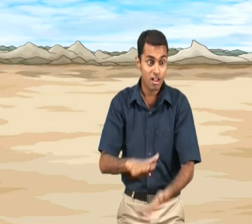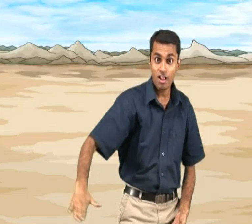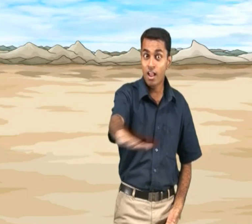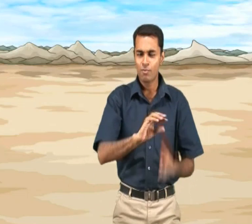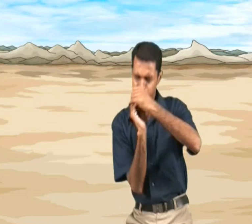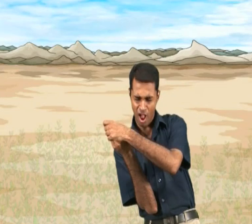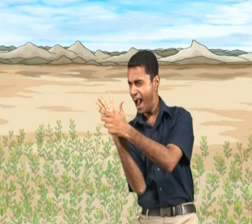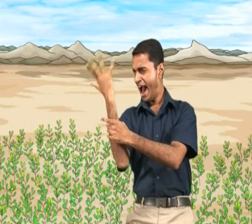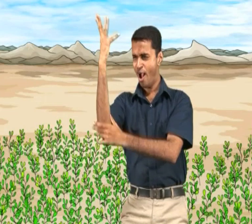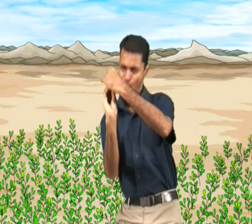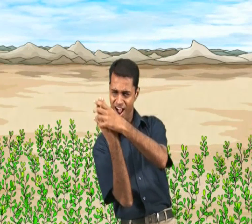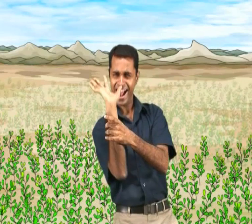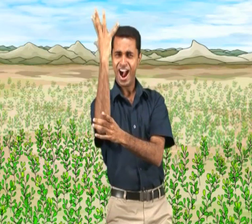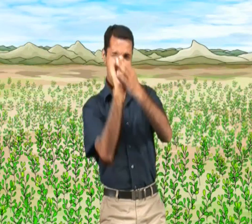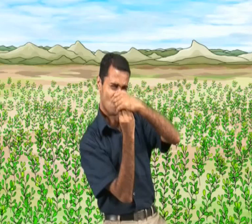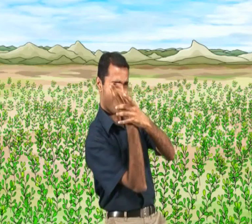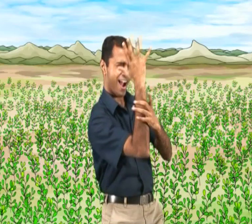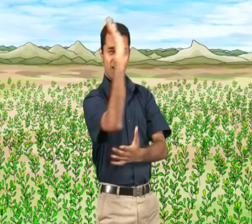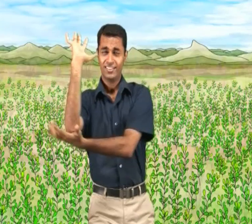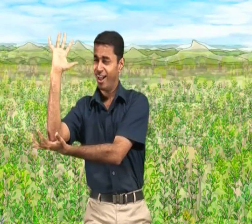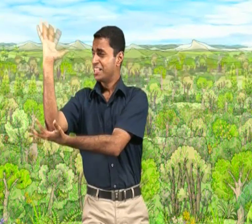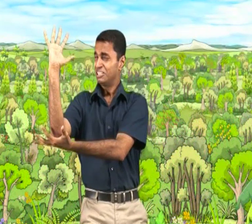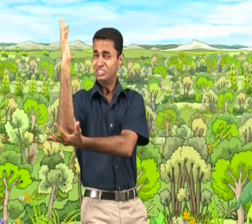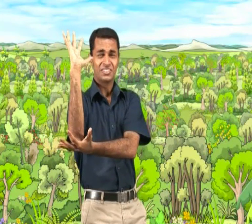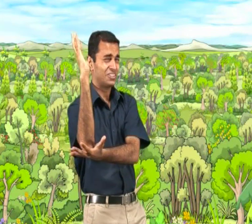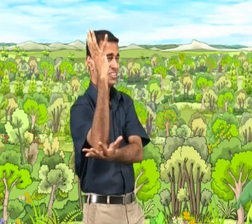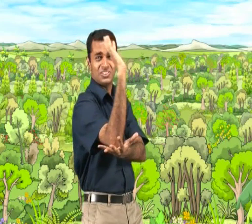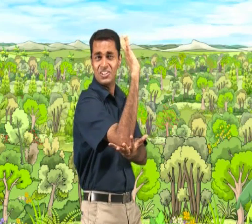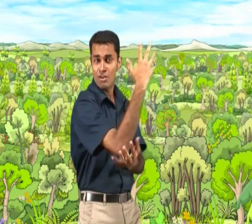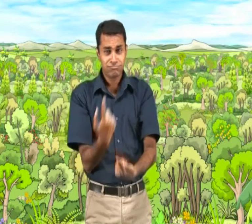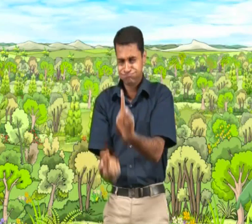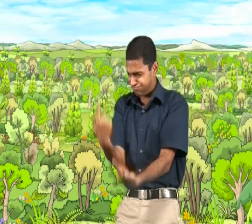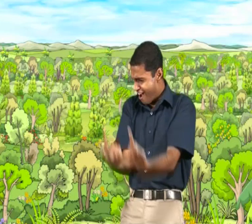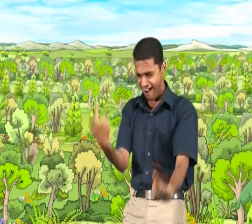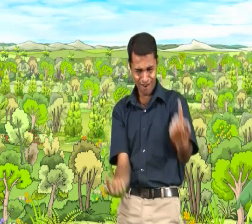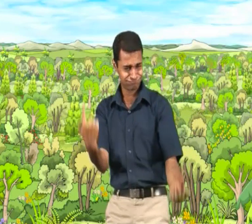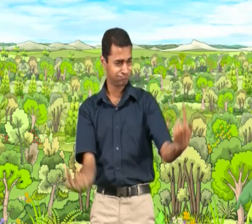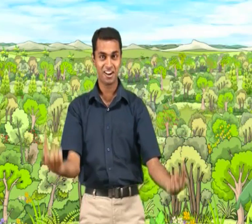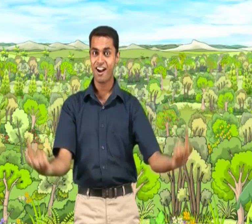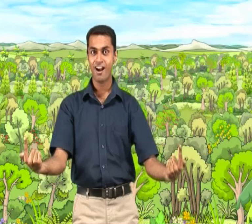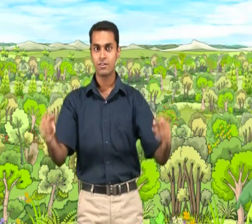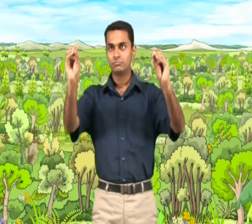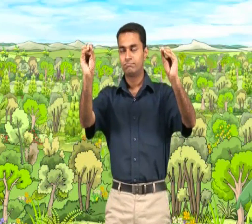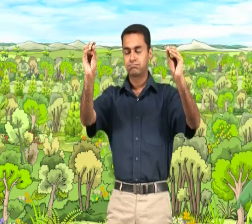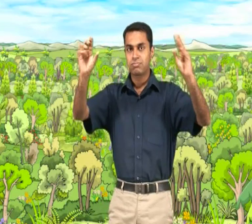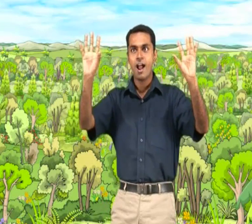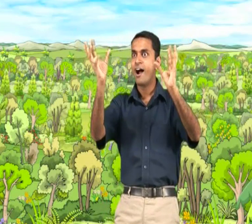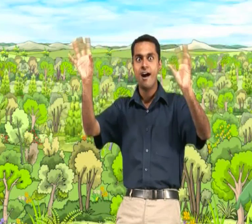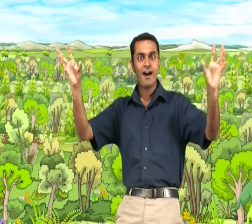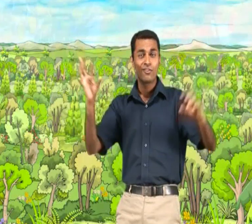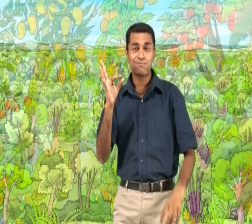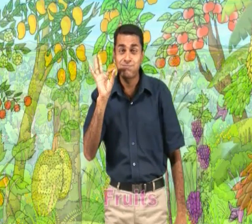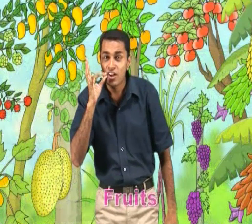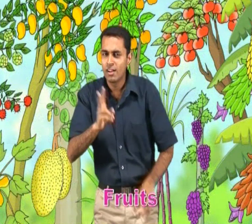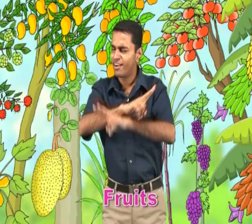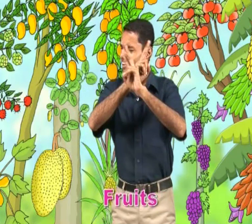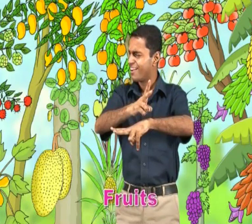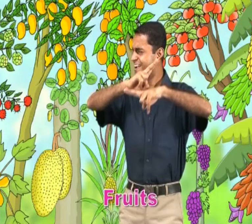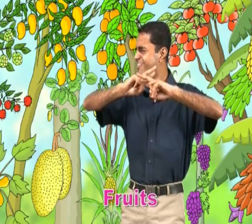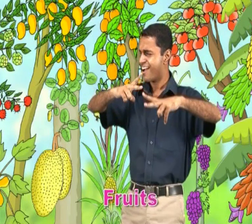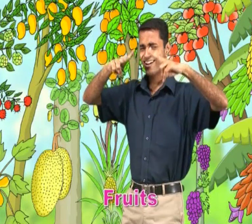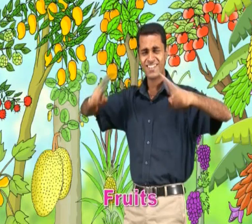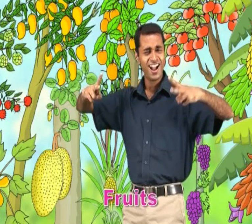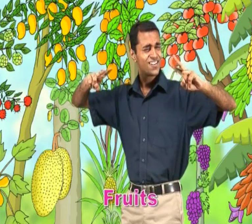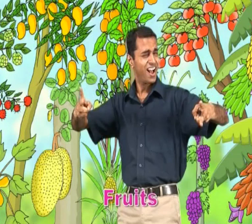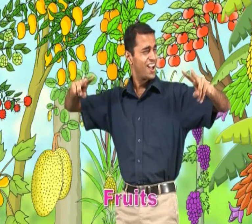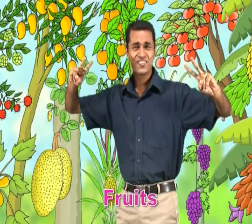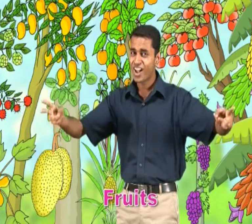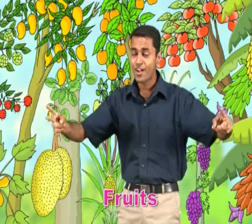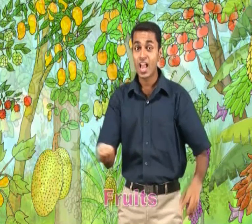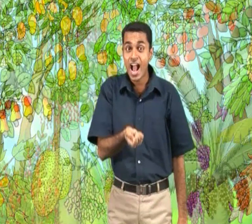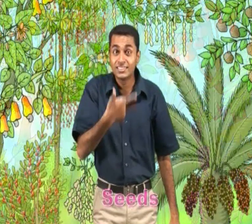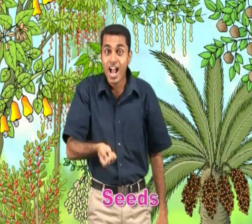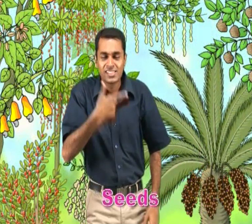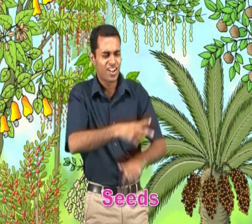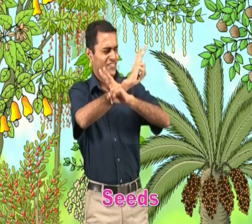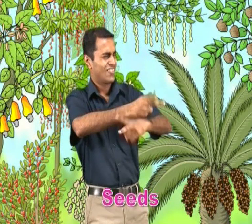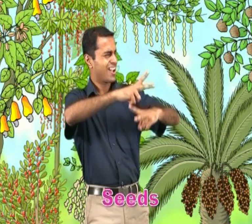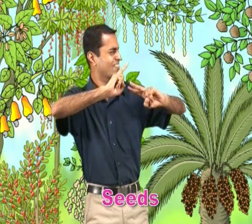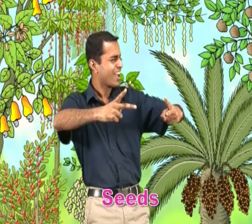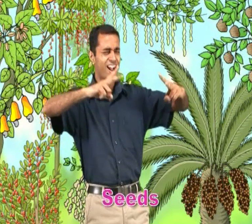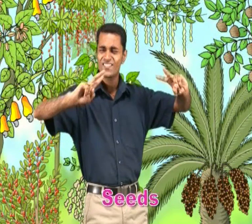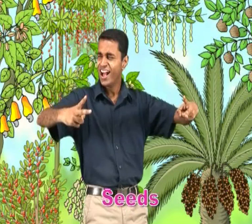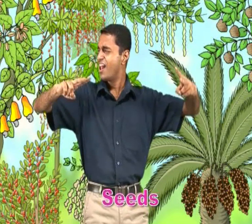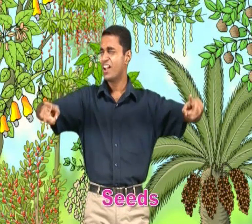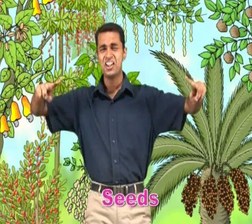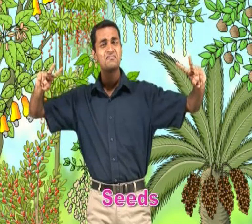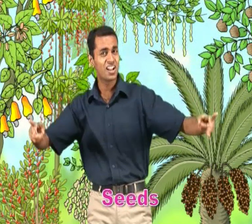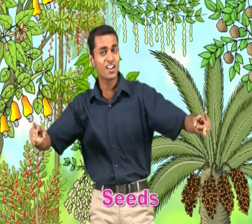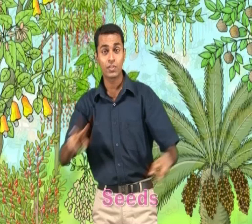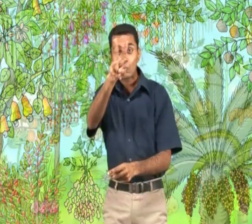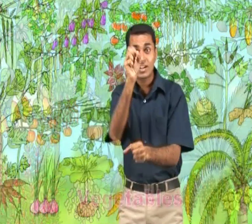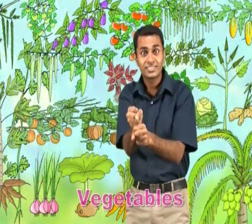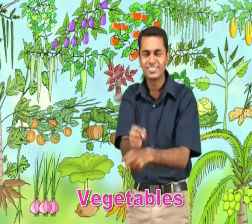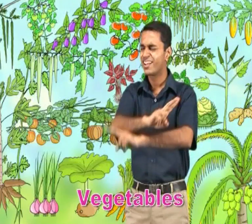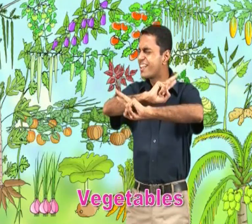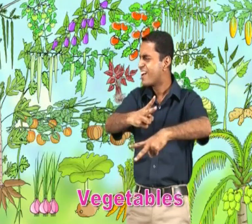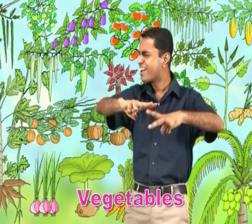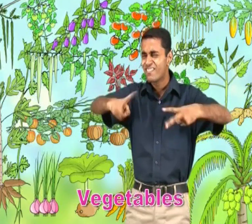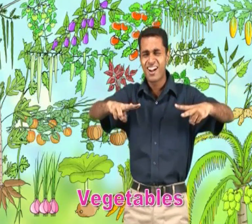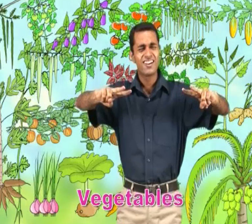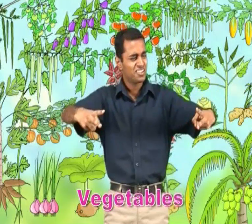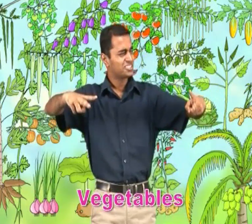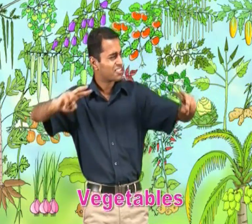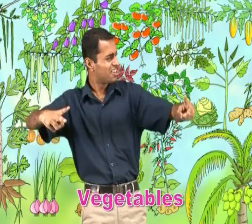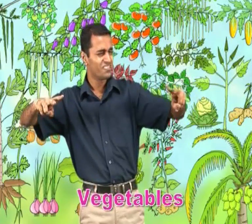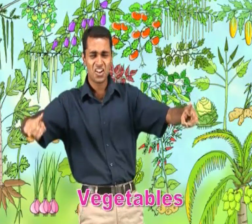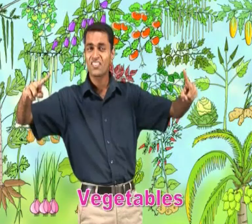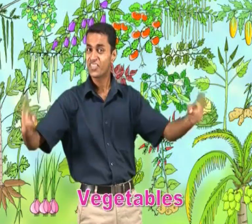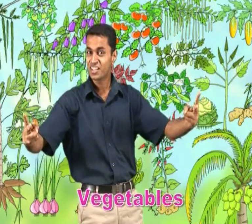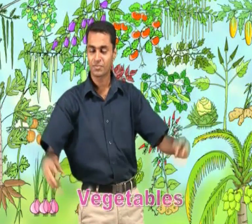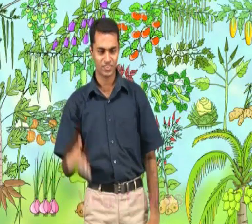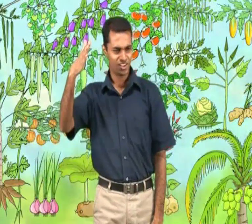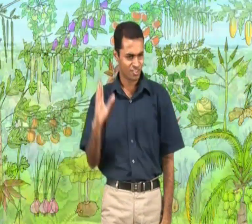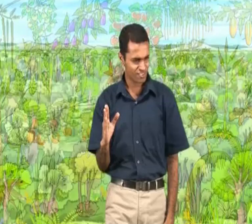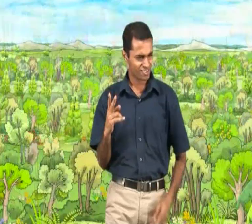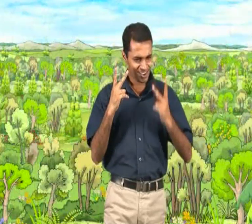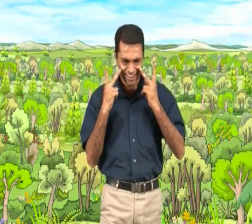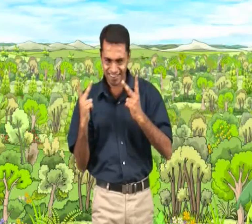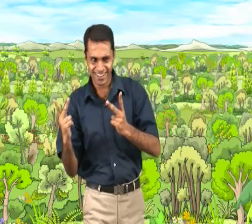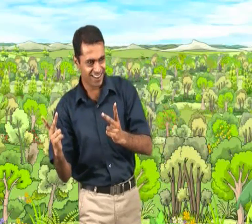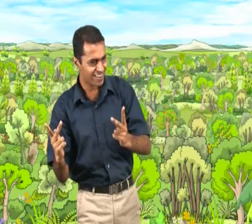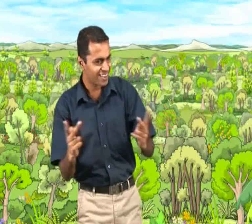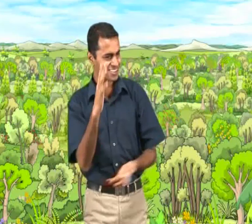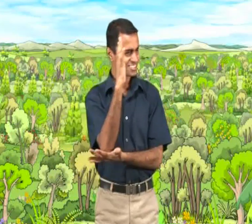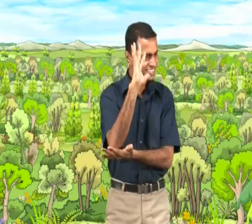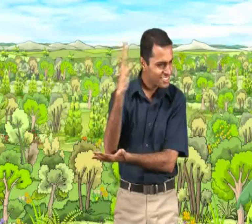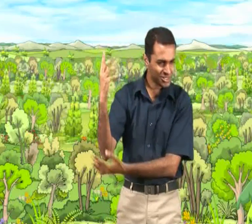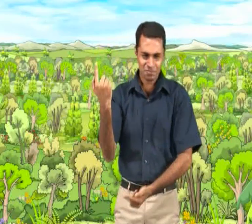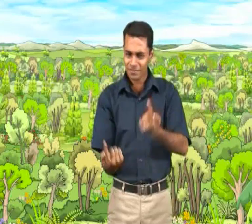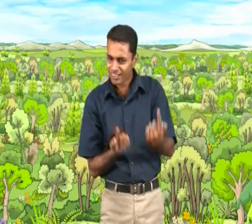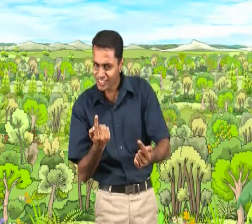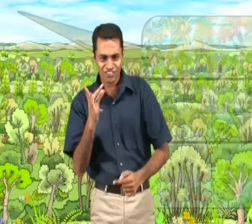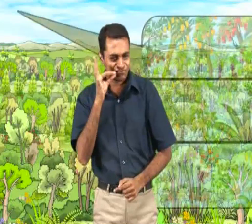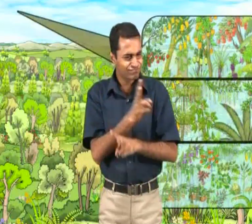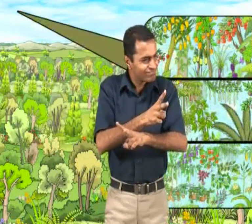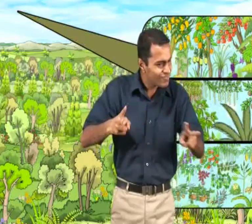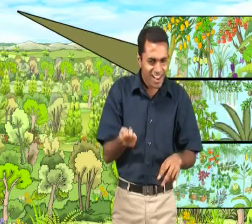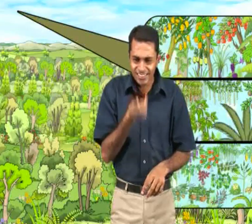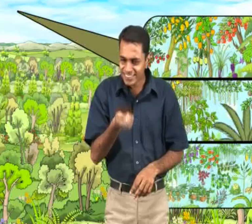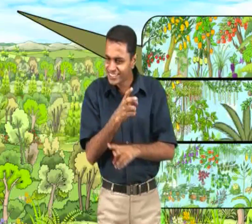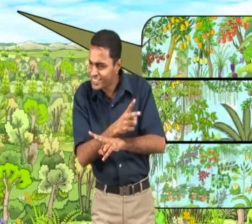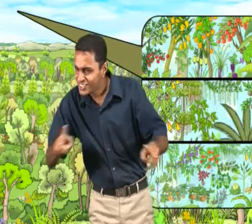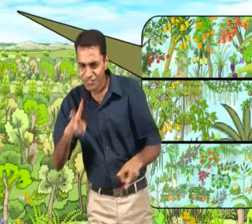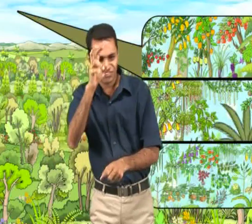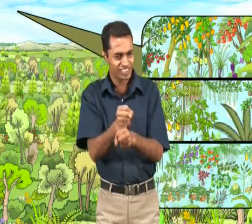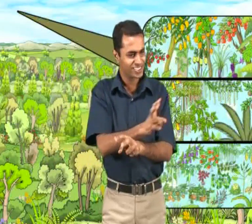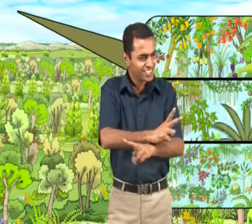The earth produced vegetation: seed-bearing plants according to their kinds and trees bearing fruit with seed according to their kinds.